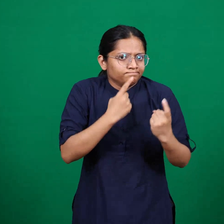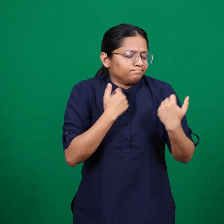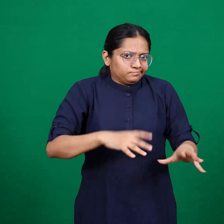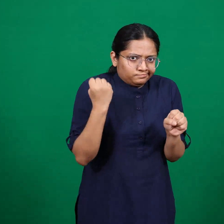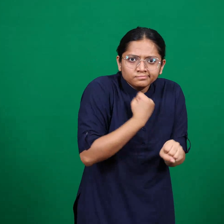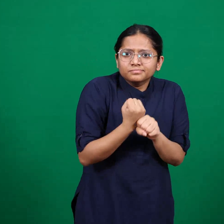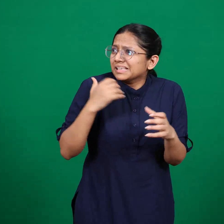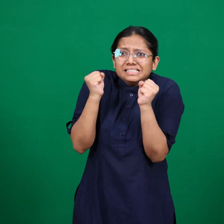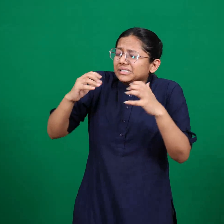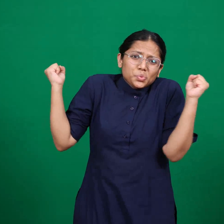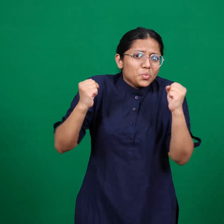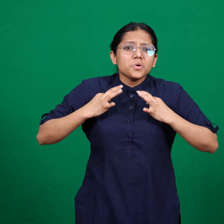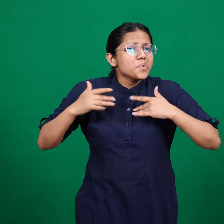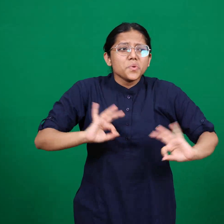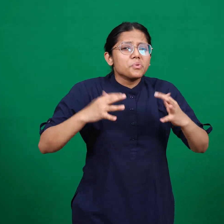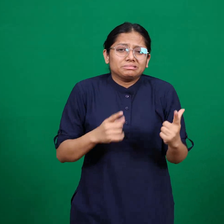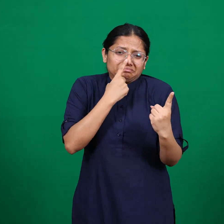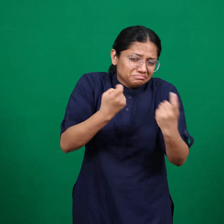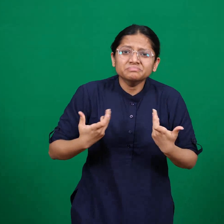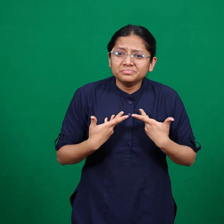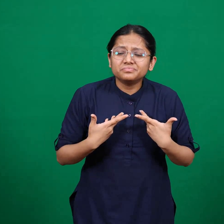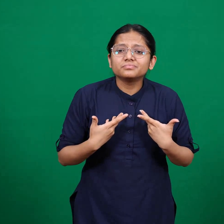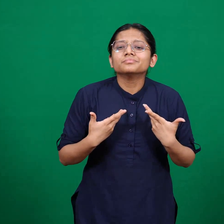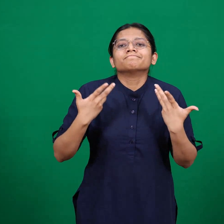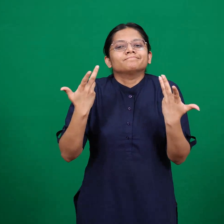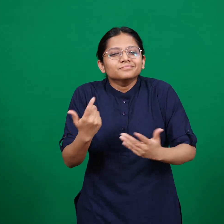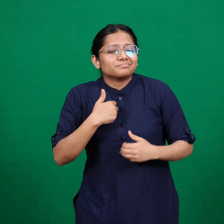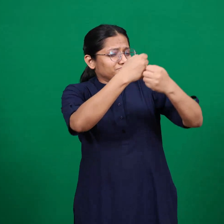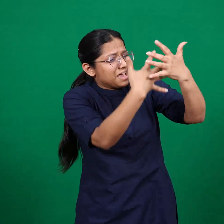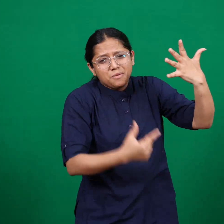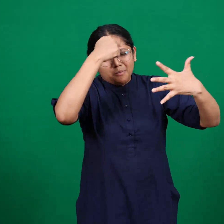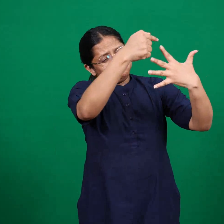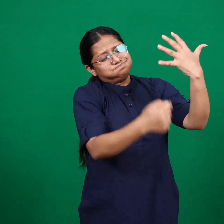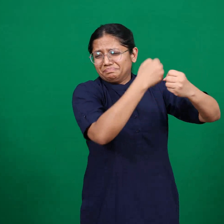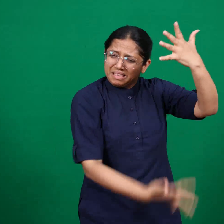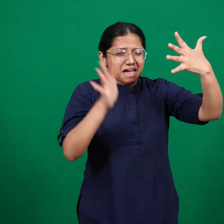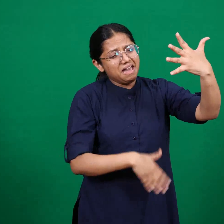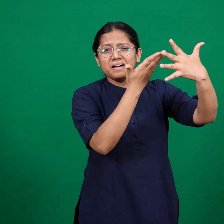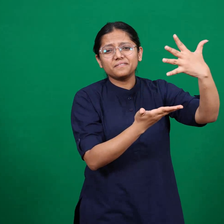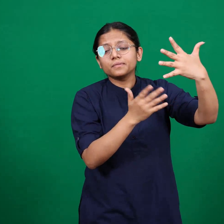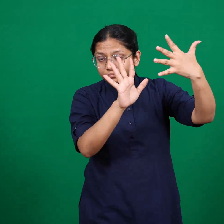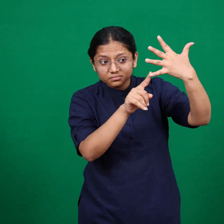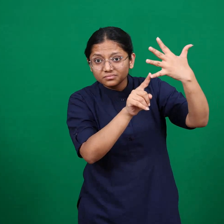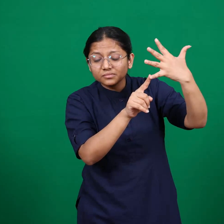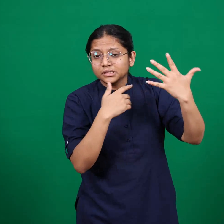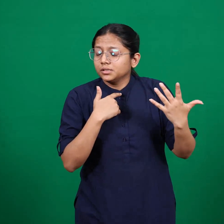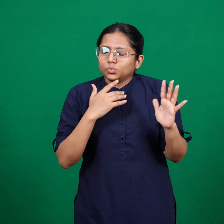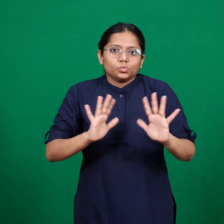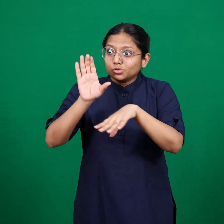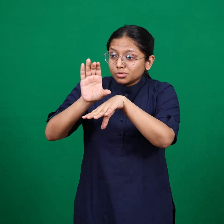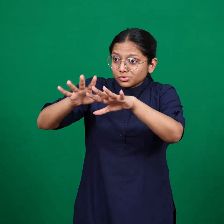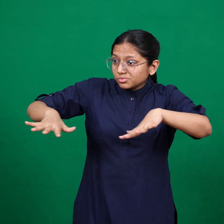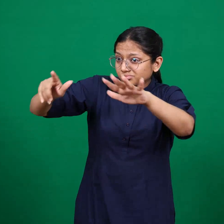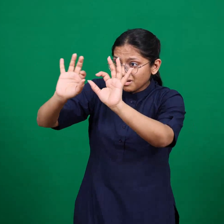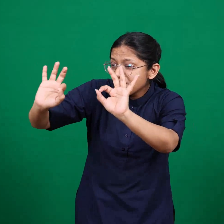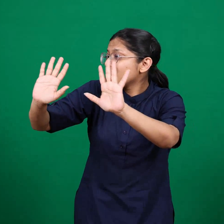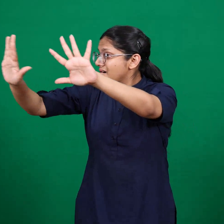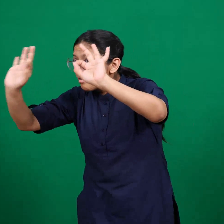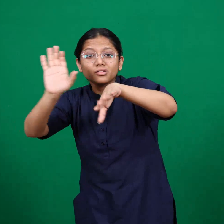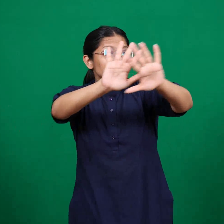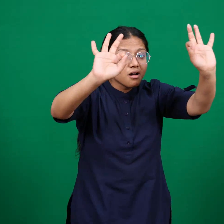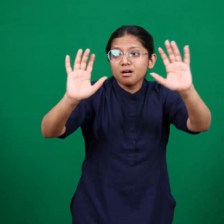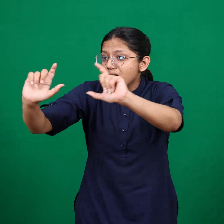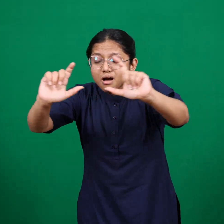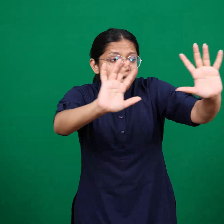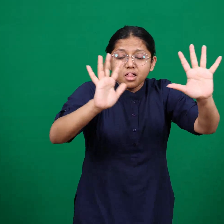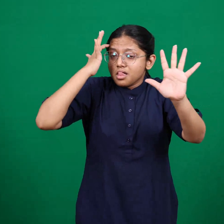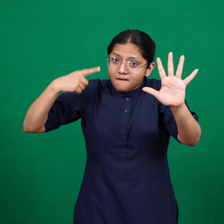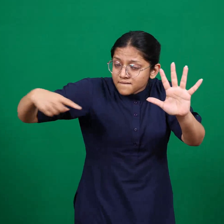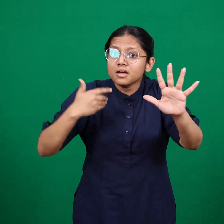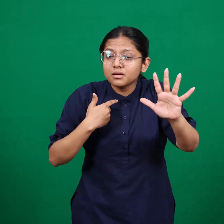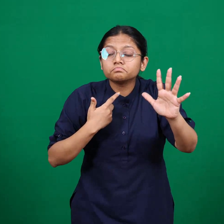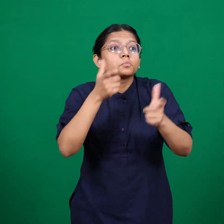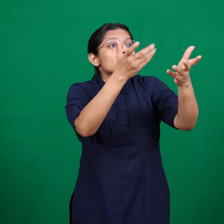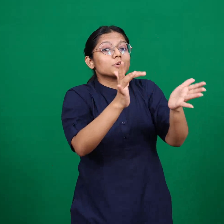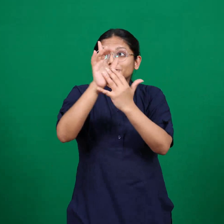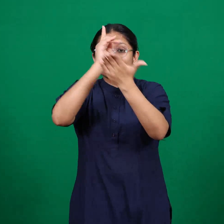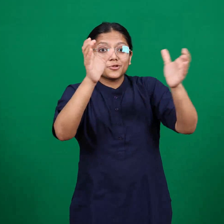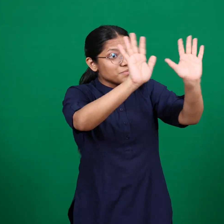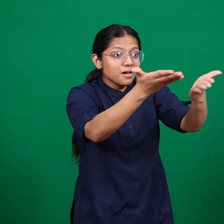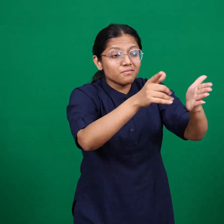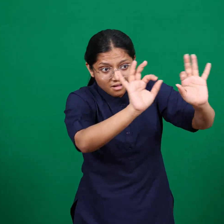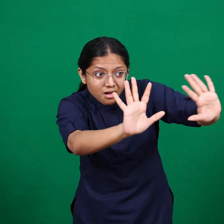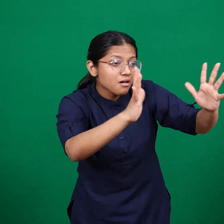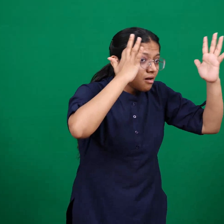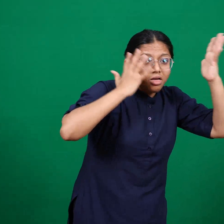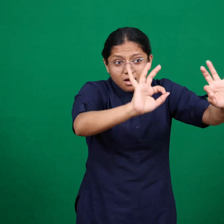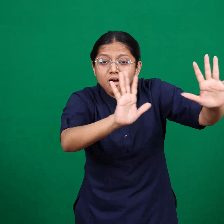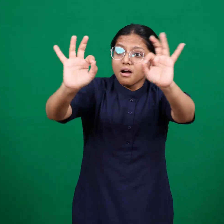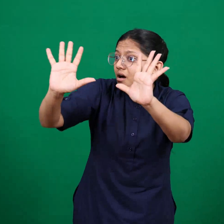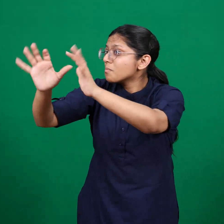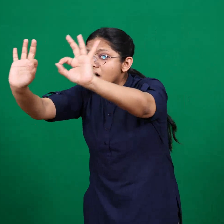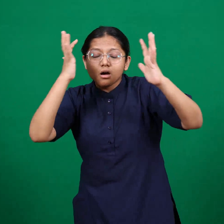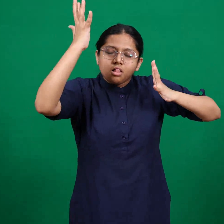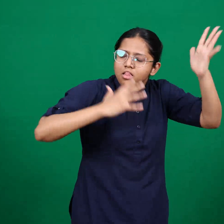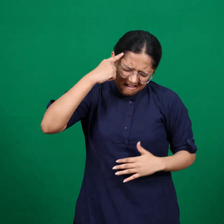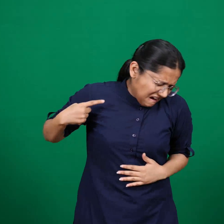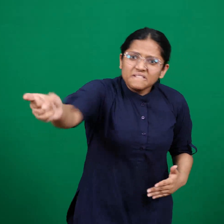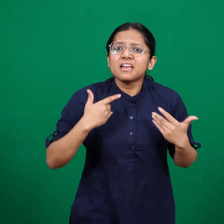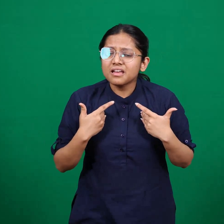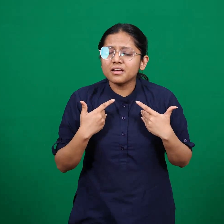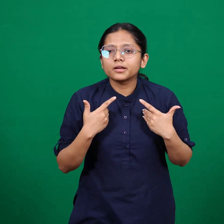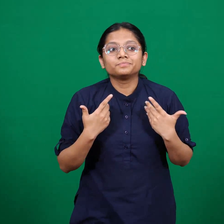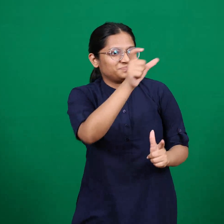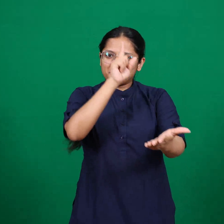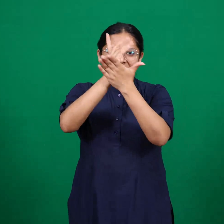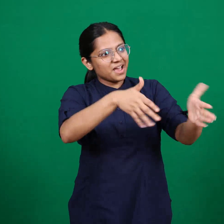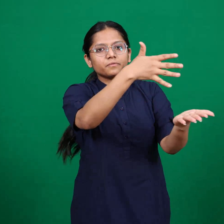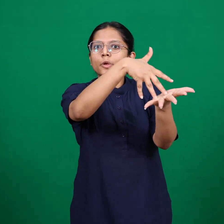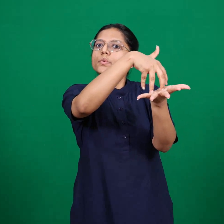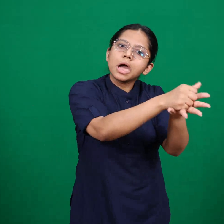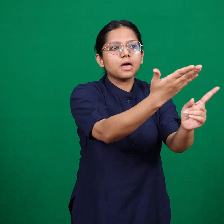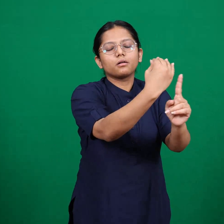Apart from these external trials, I face daily the pressure of my concern for all the churches.